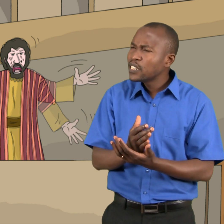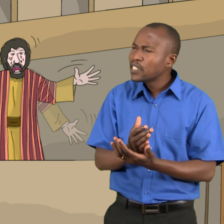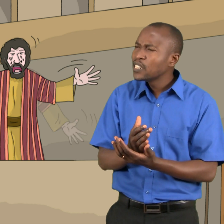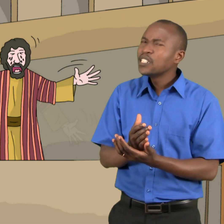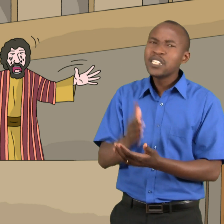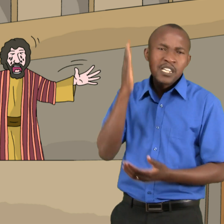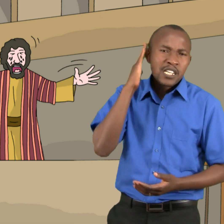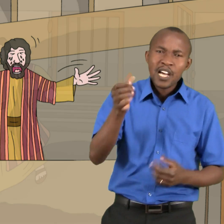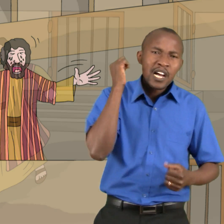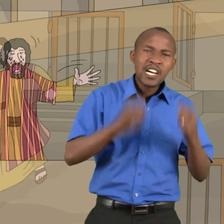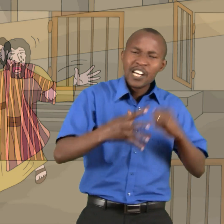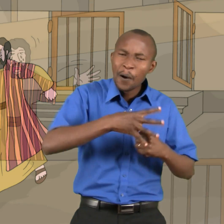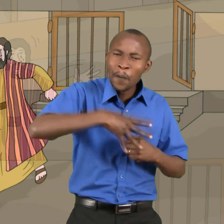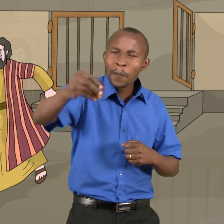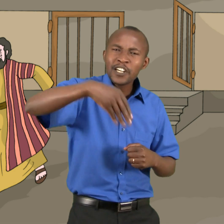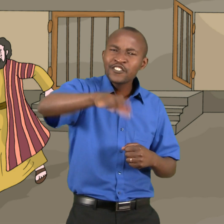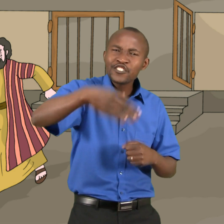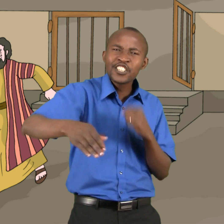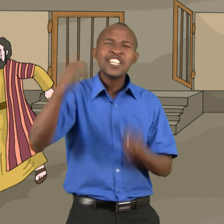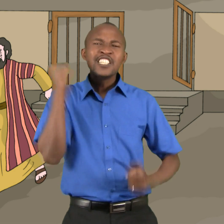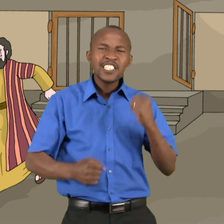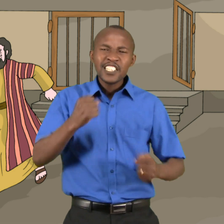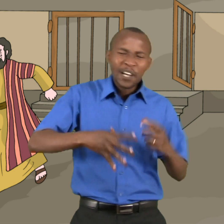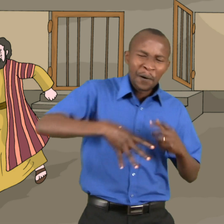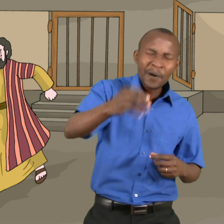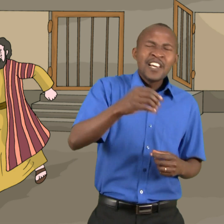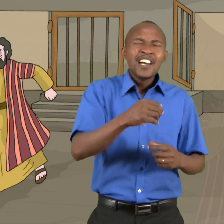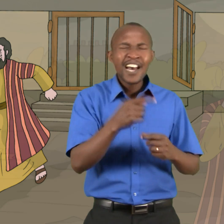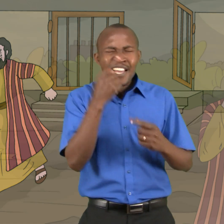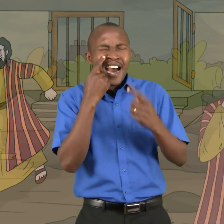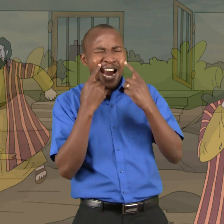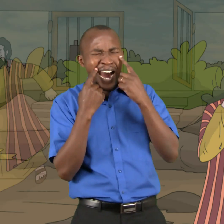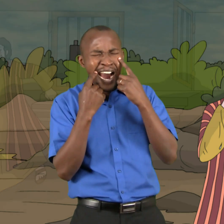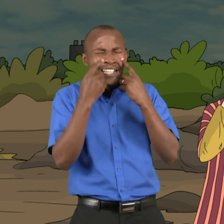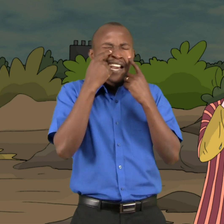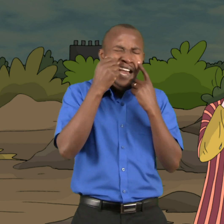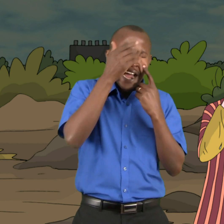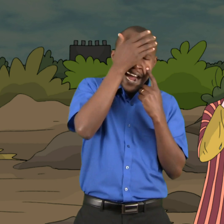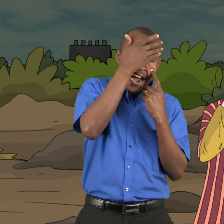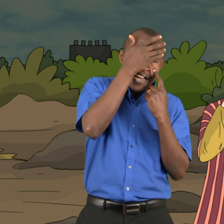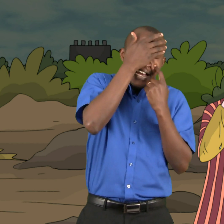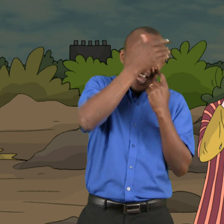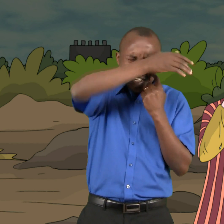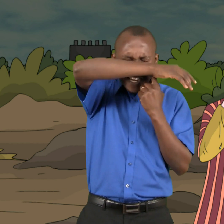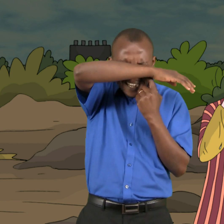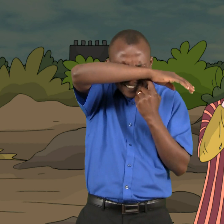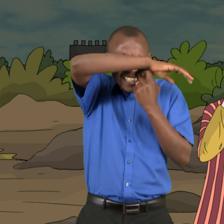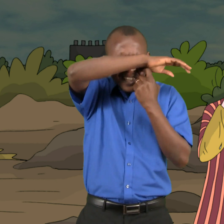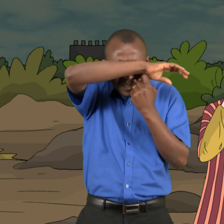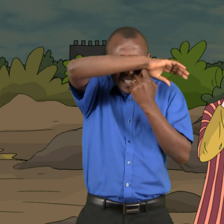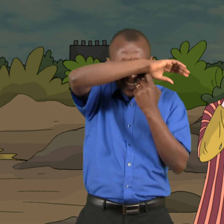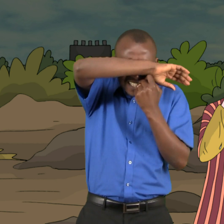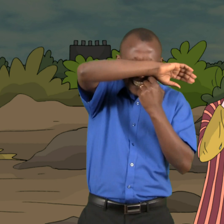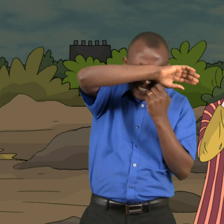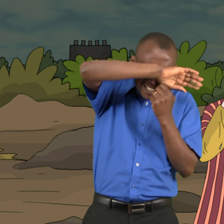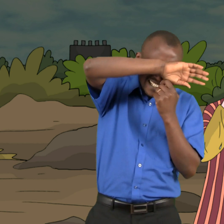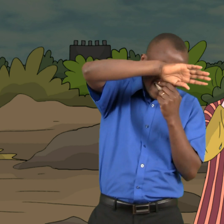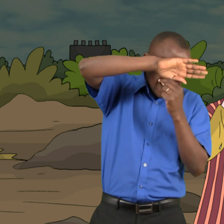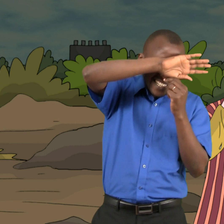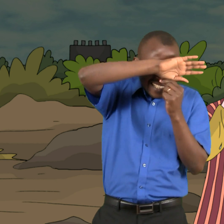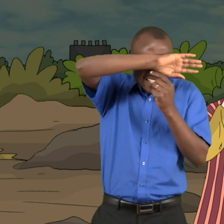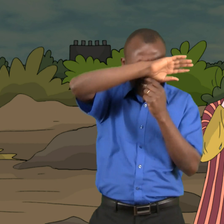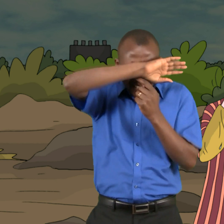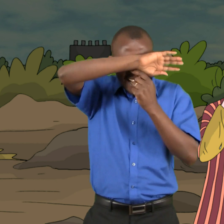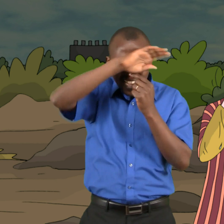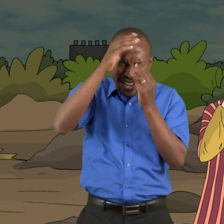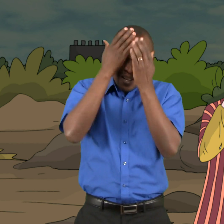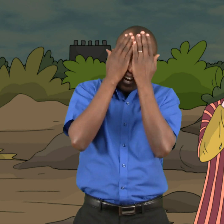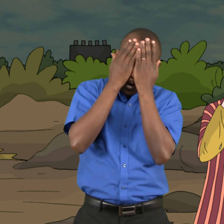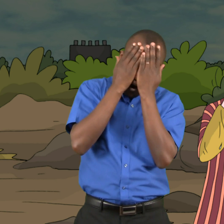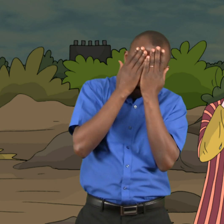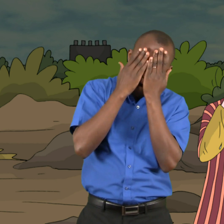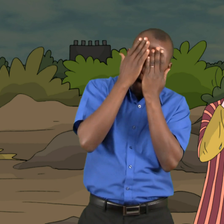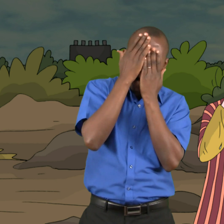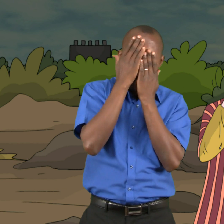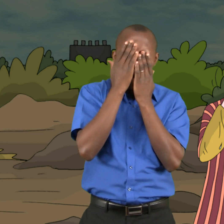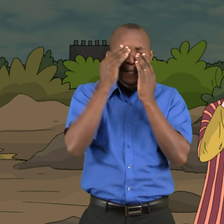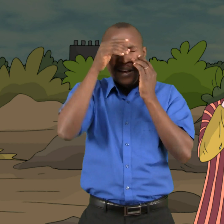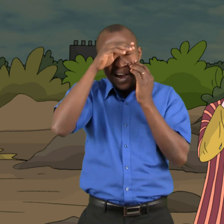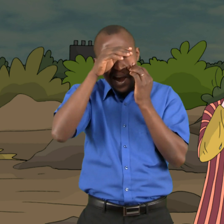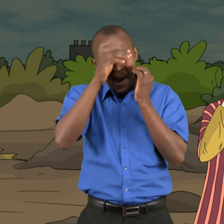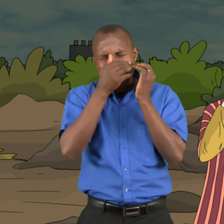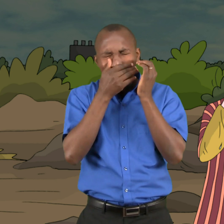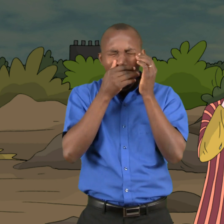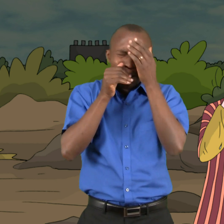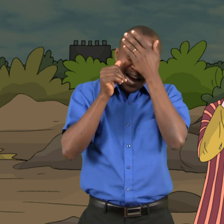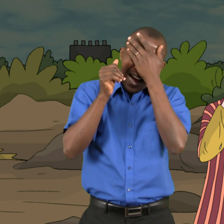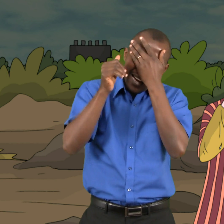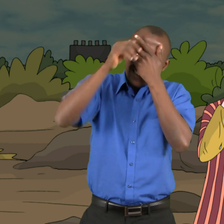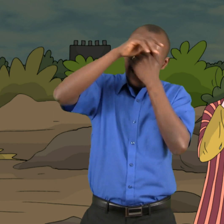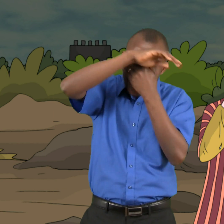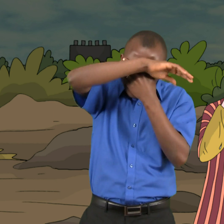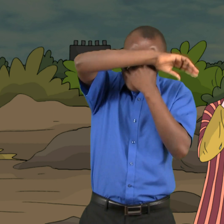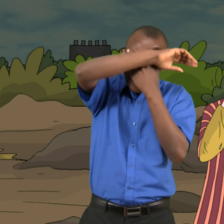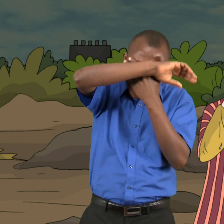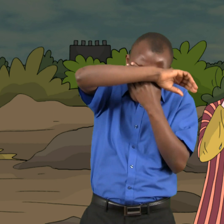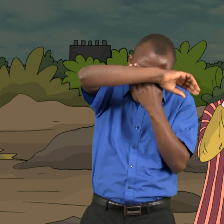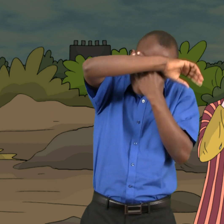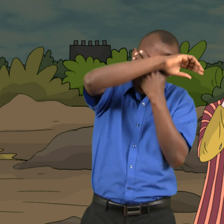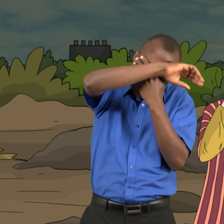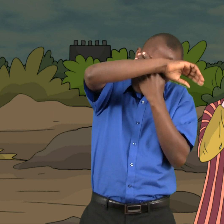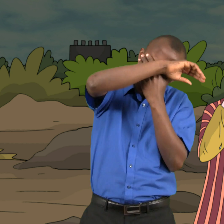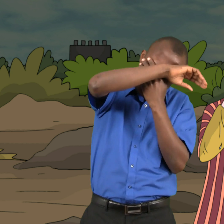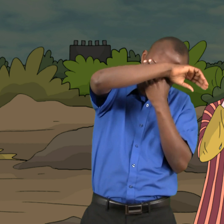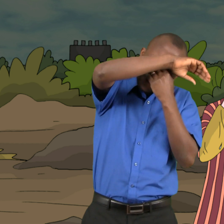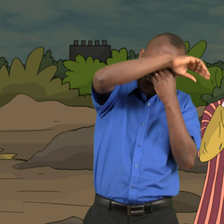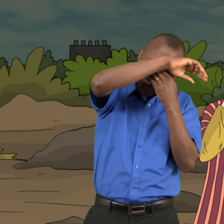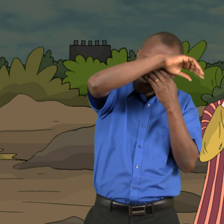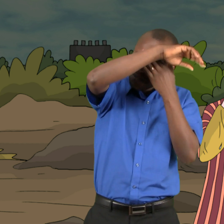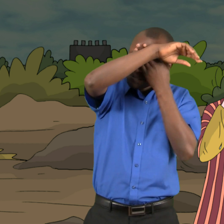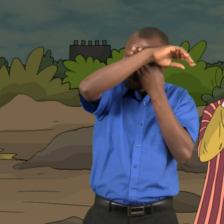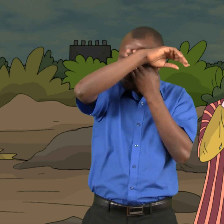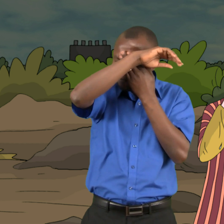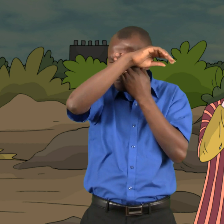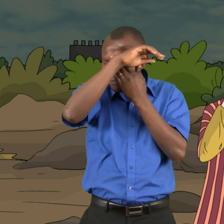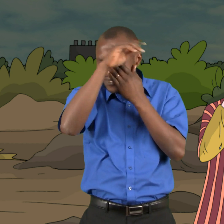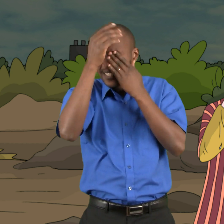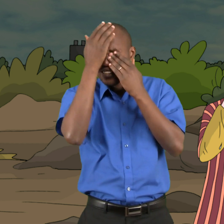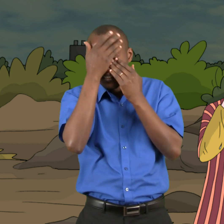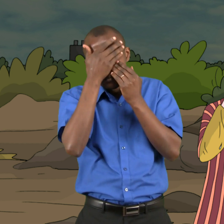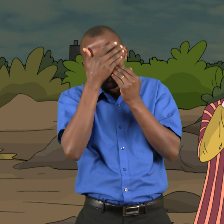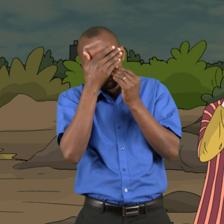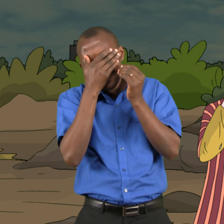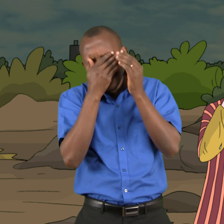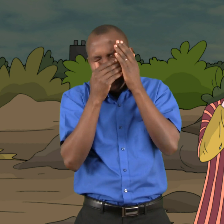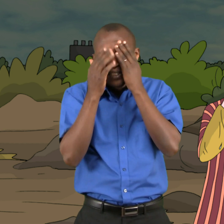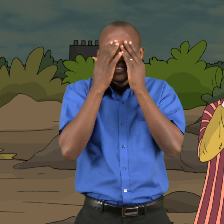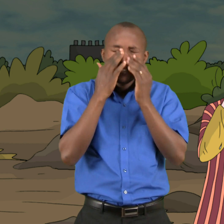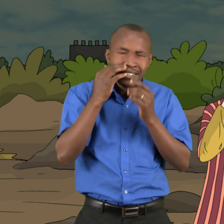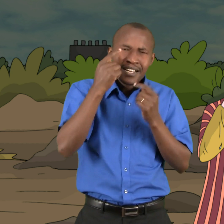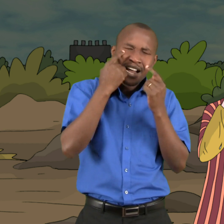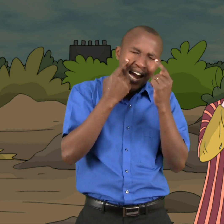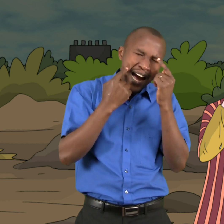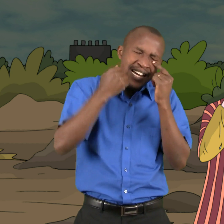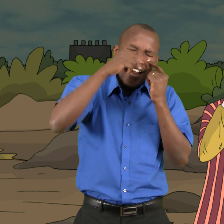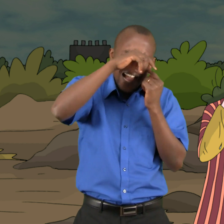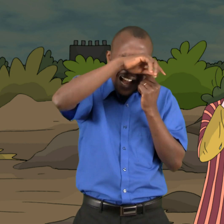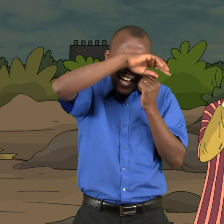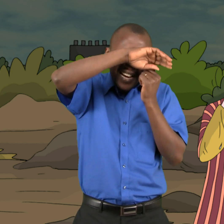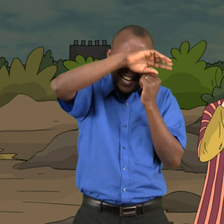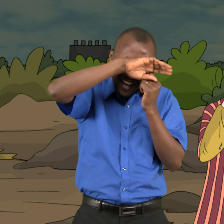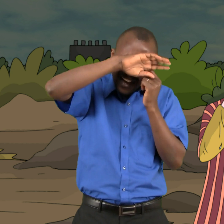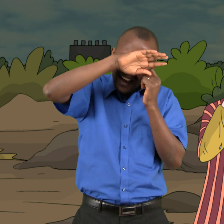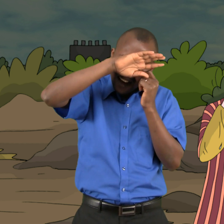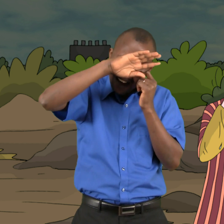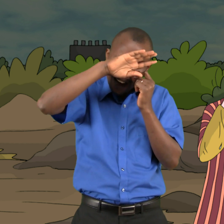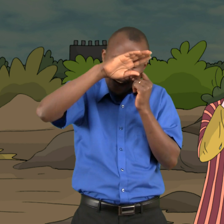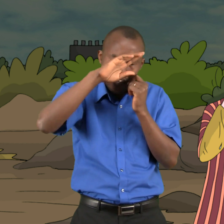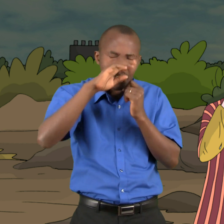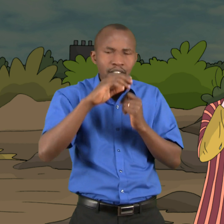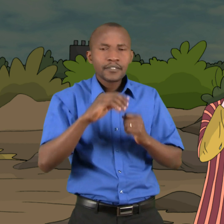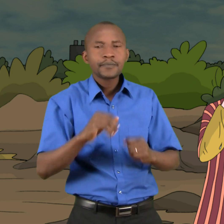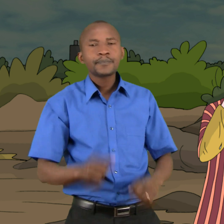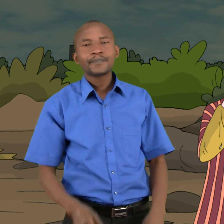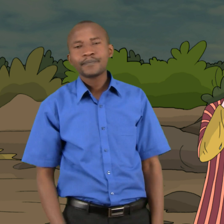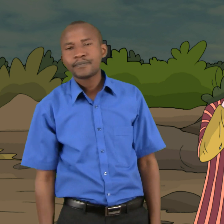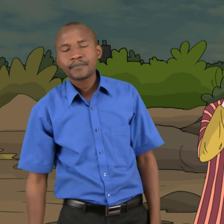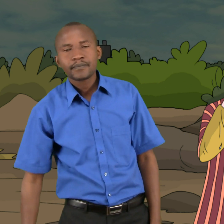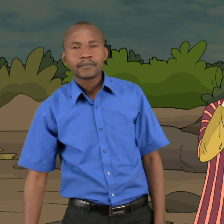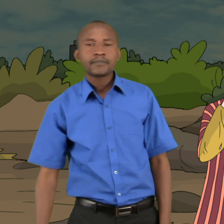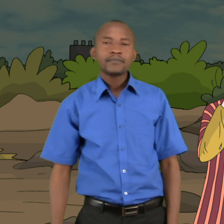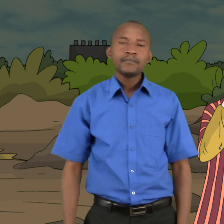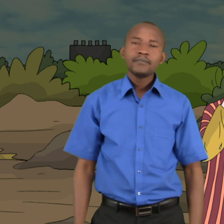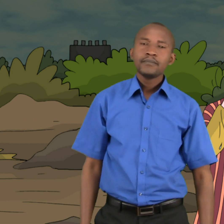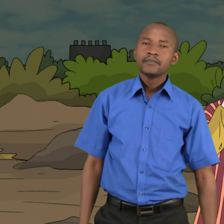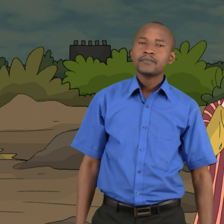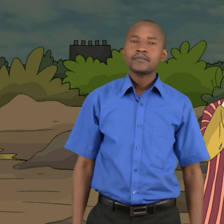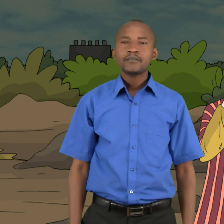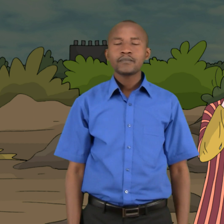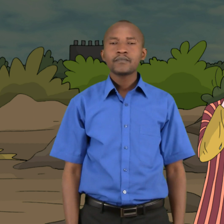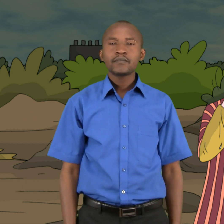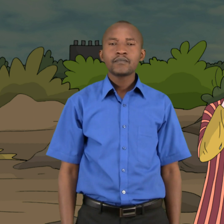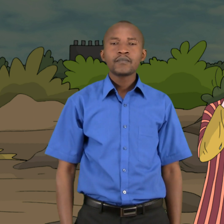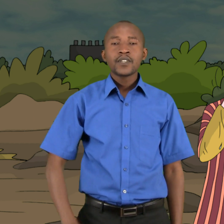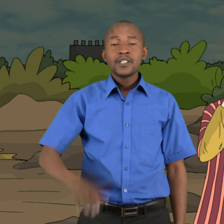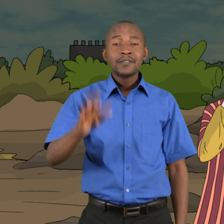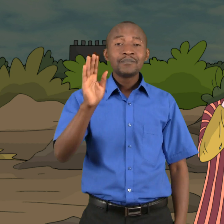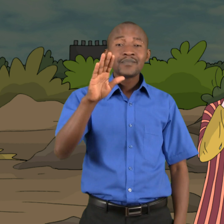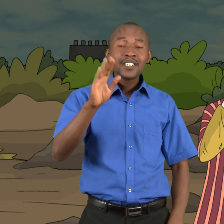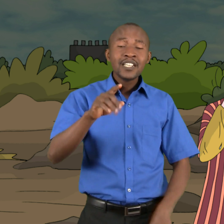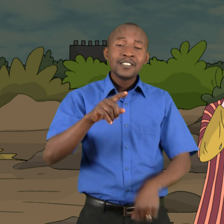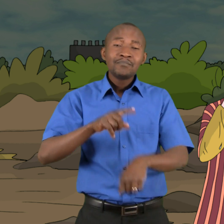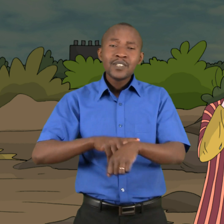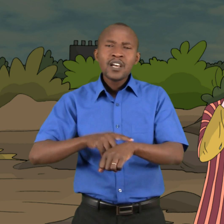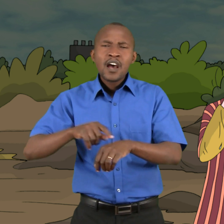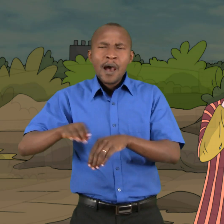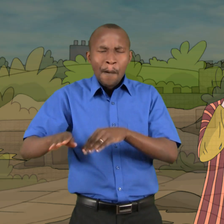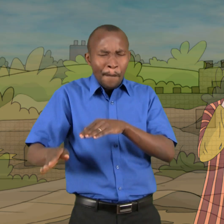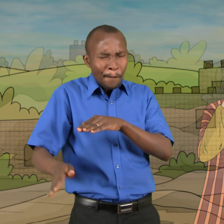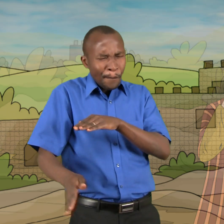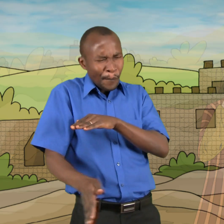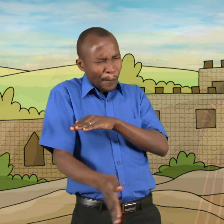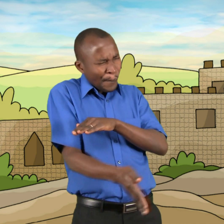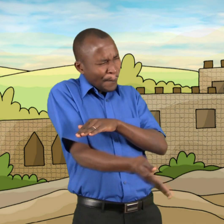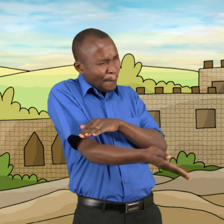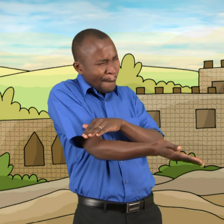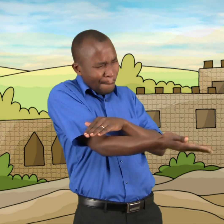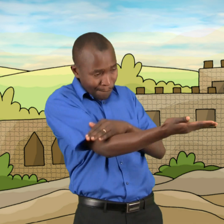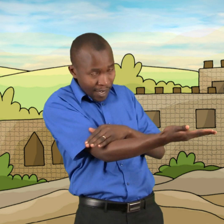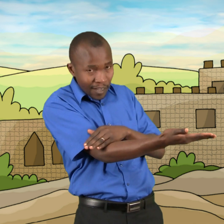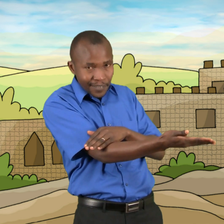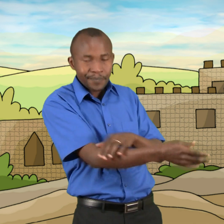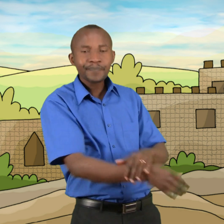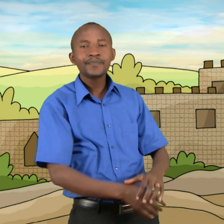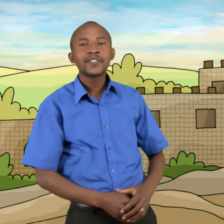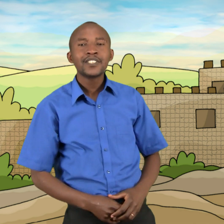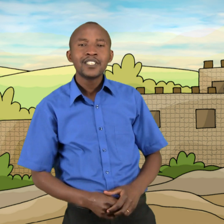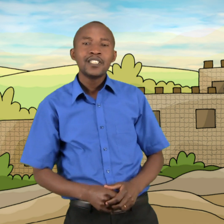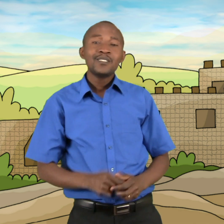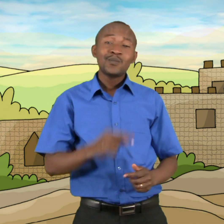And he went outside and wept bitterly.